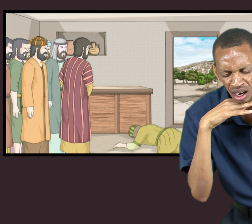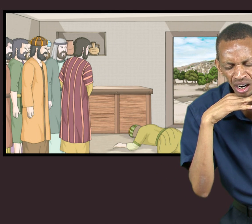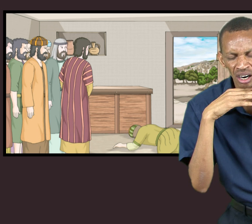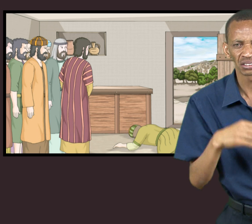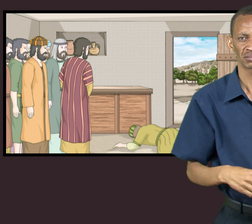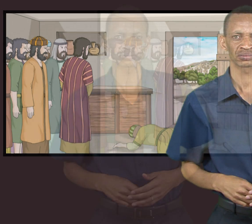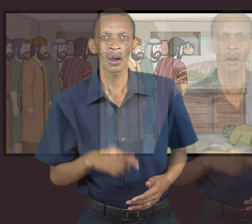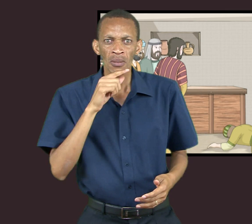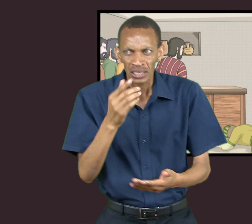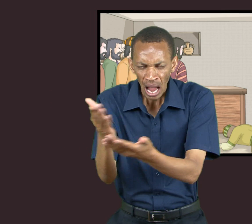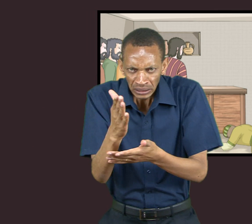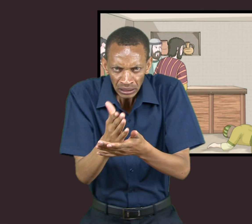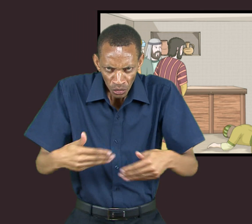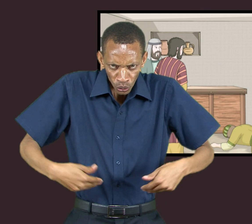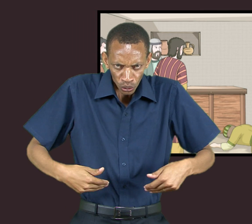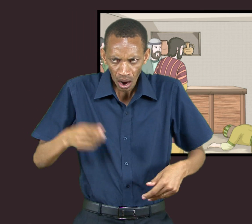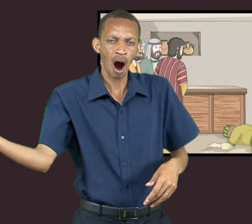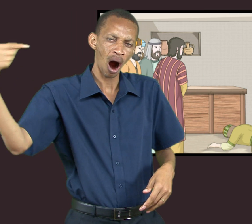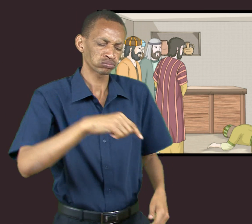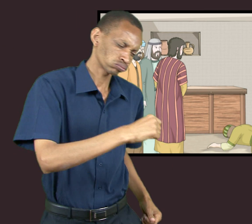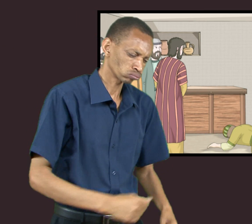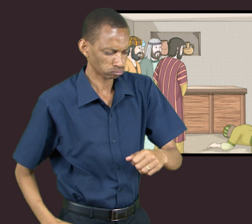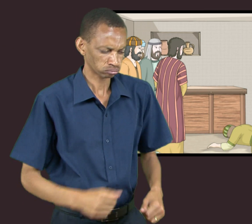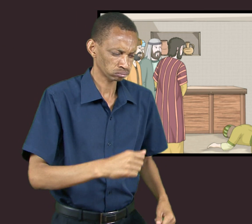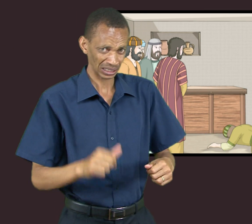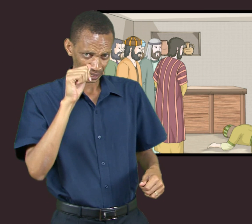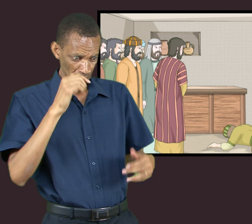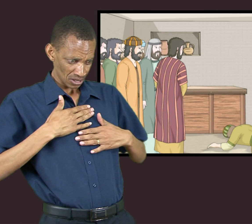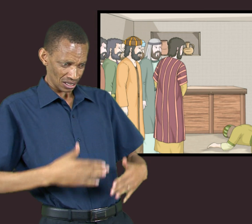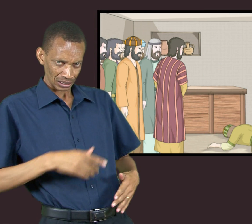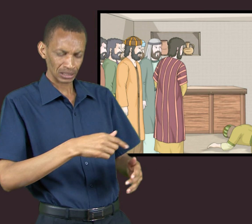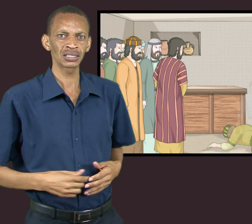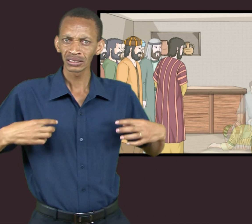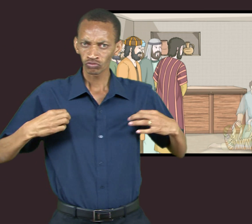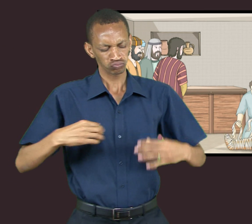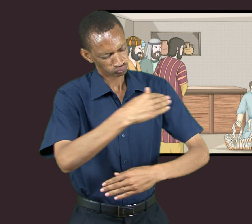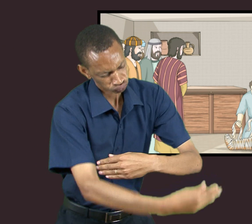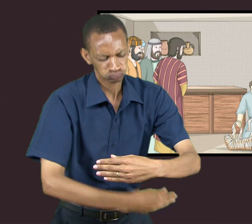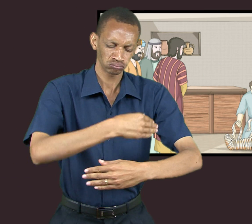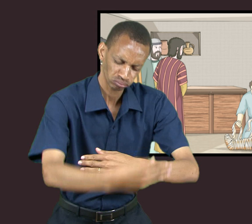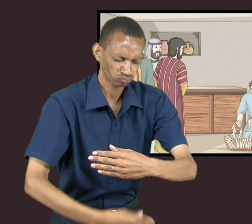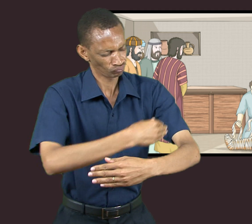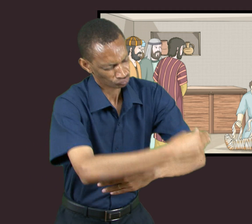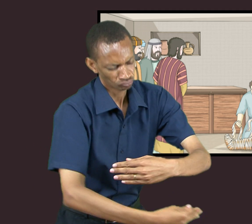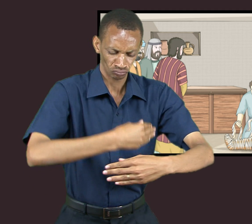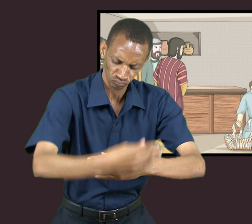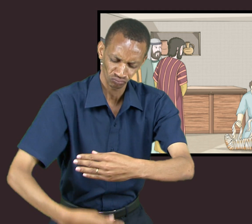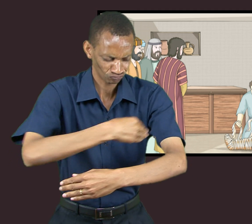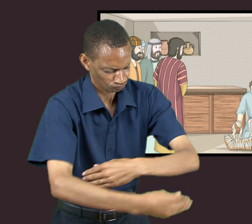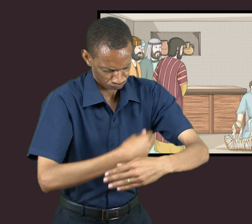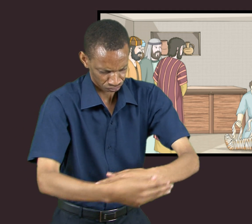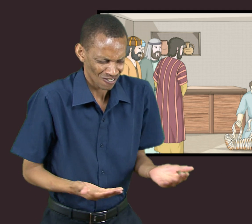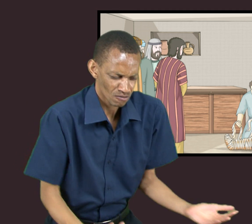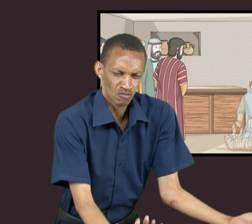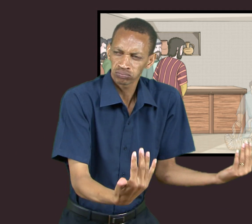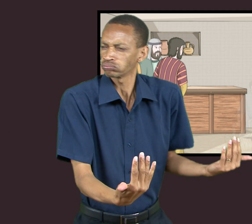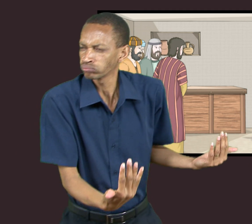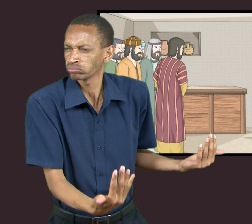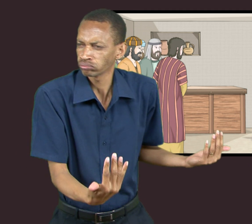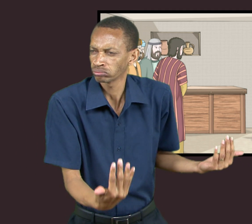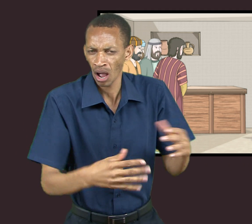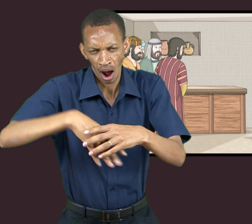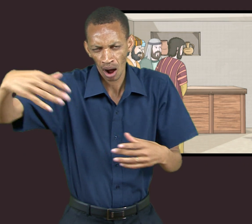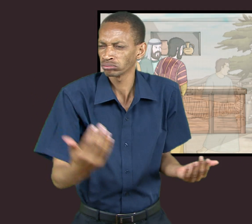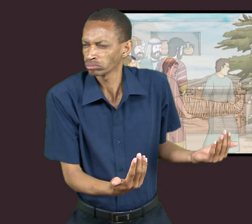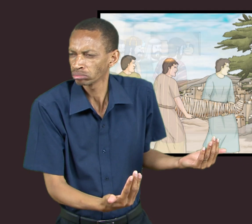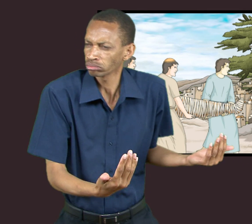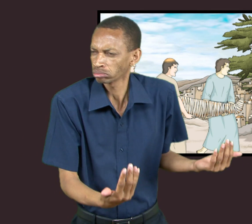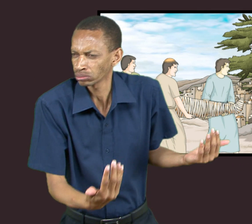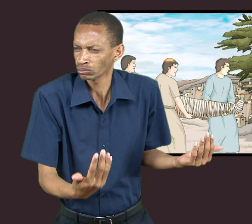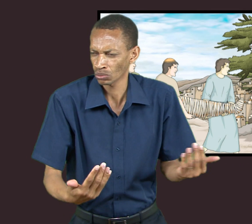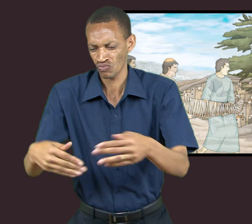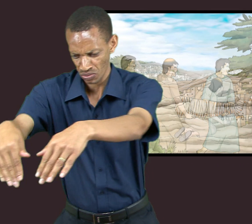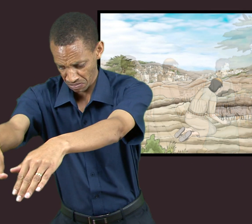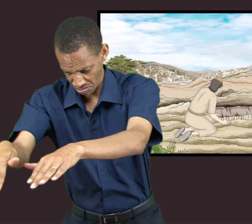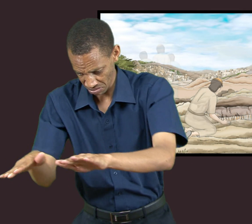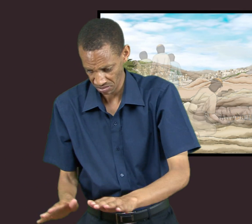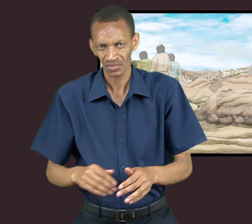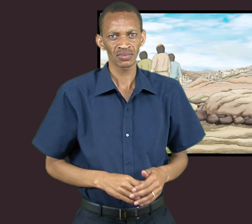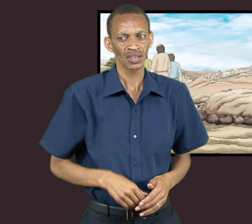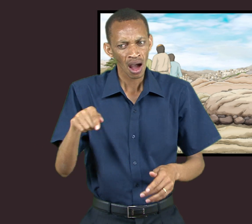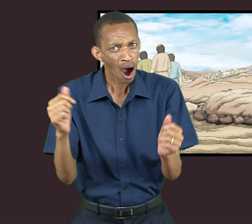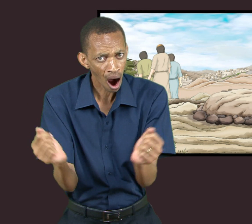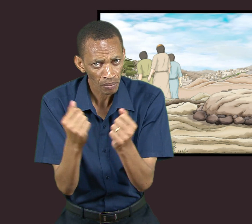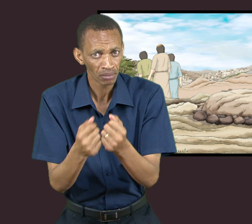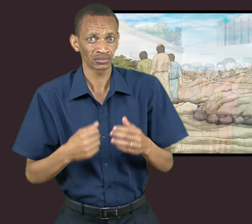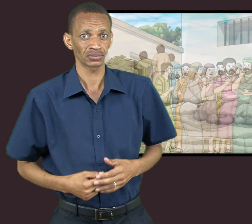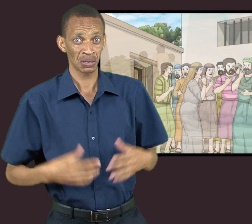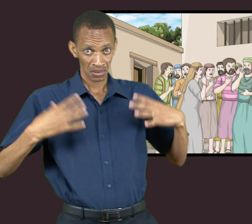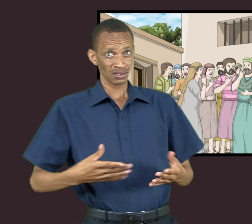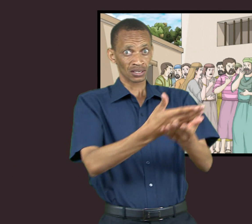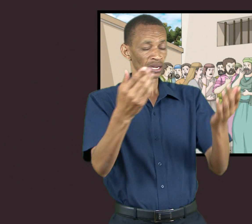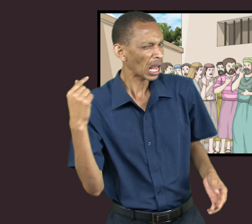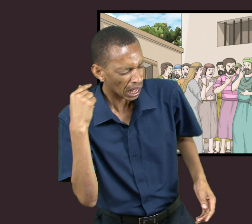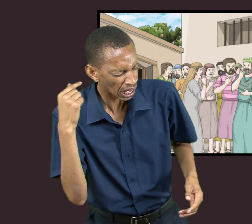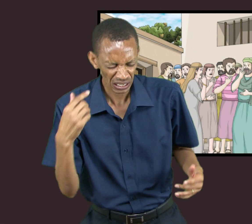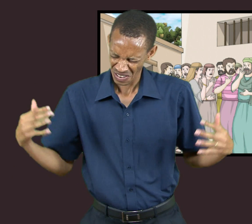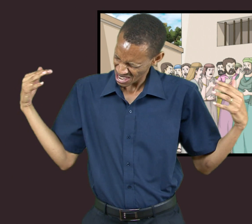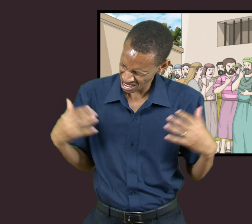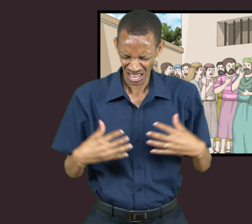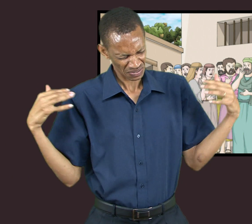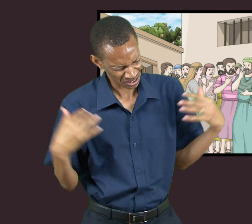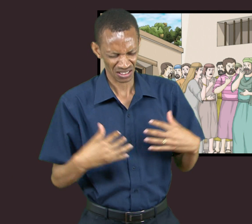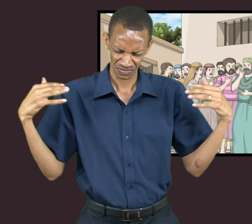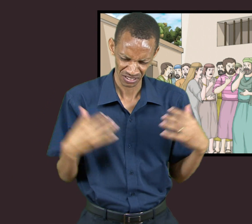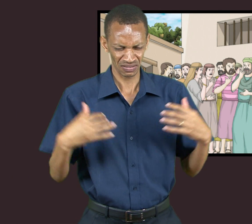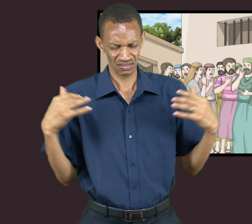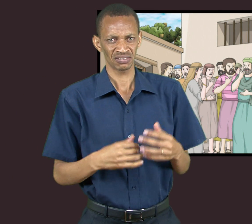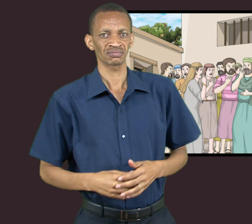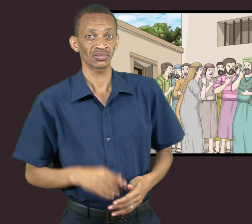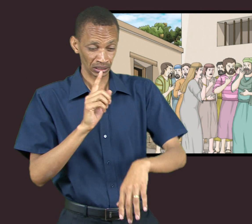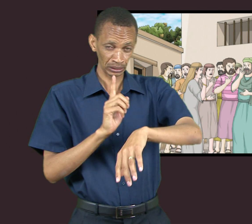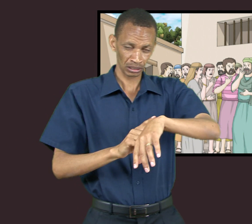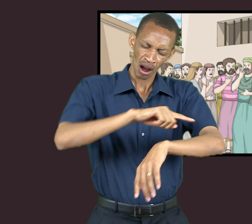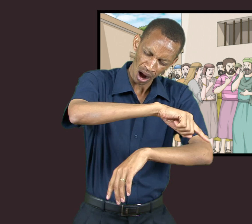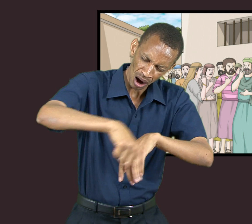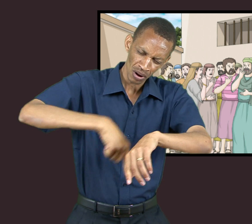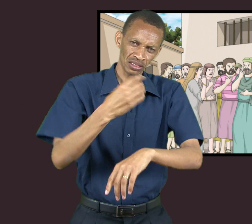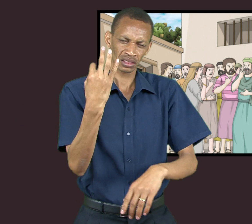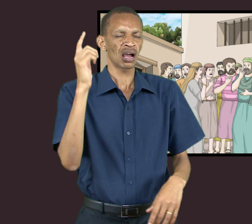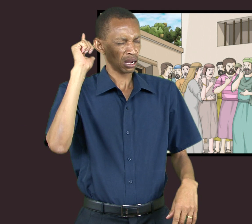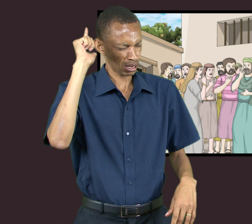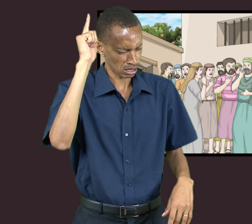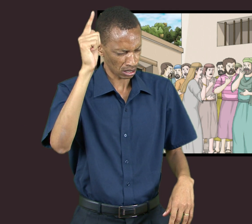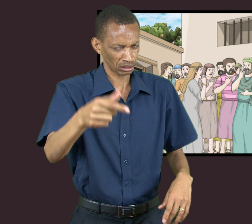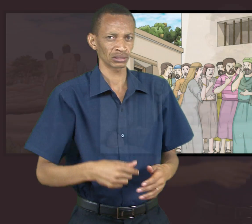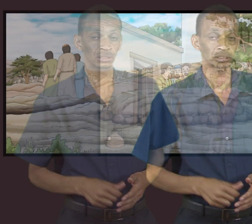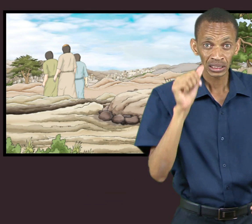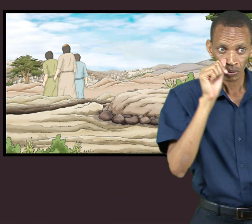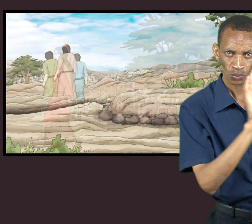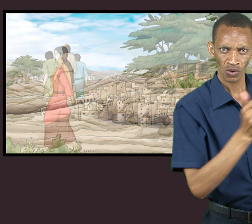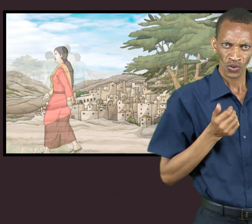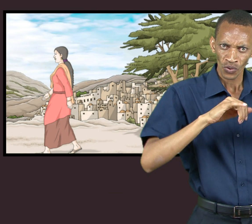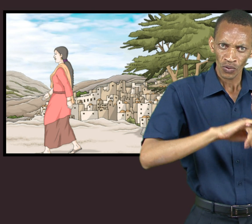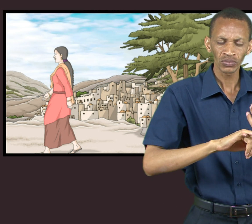Then the young men stepped forward, wrapped up his body, and carried him out and buried him.